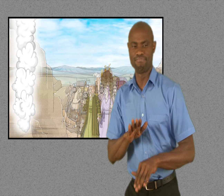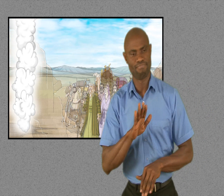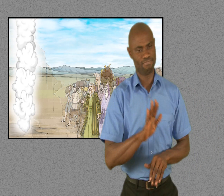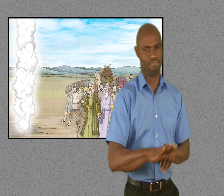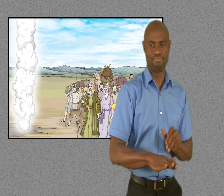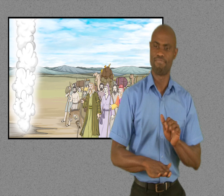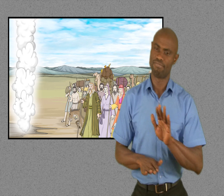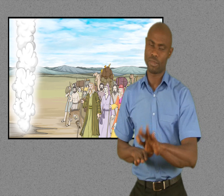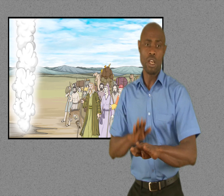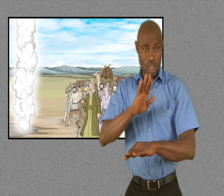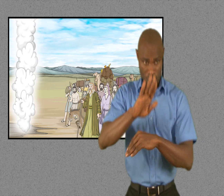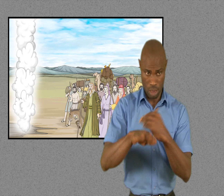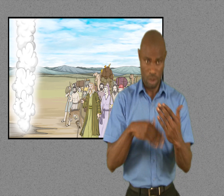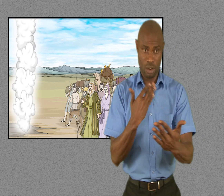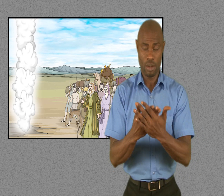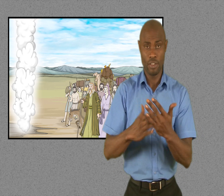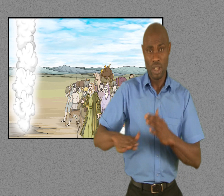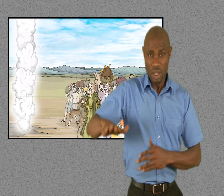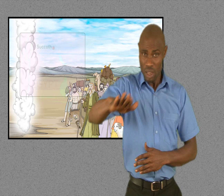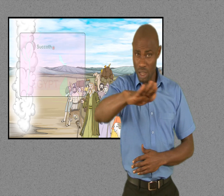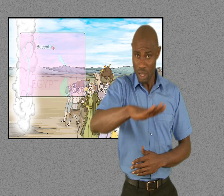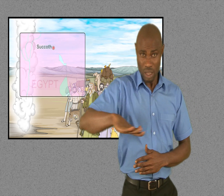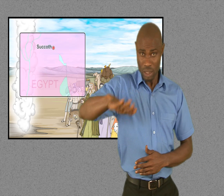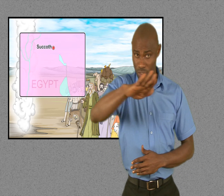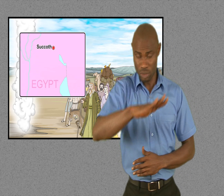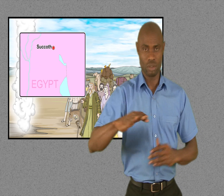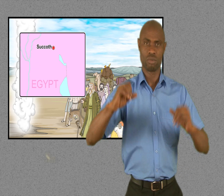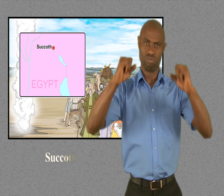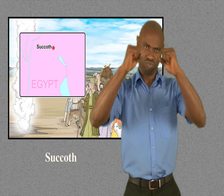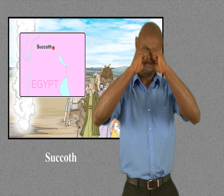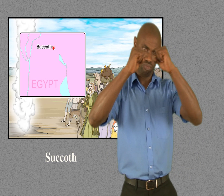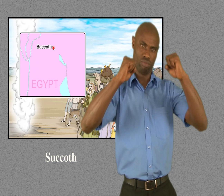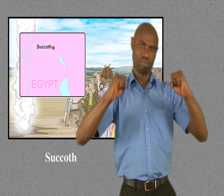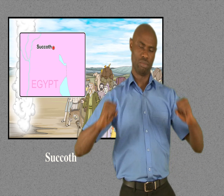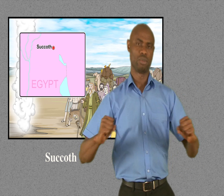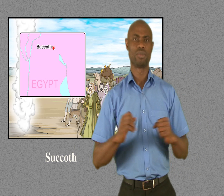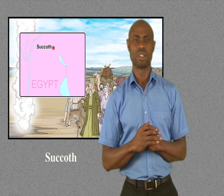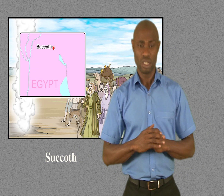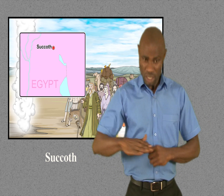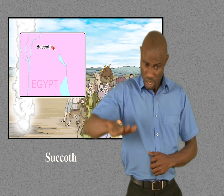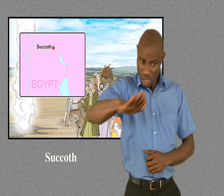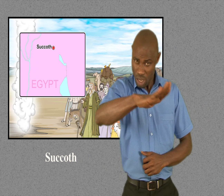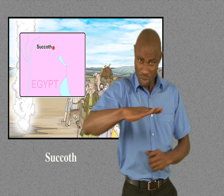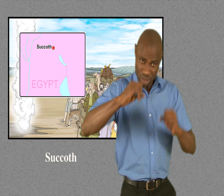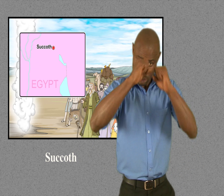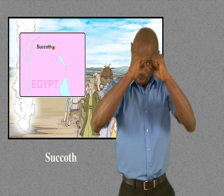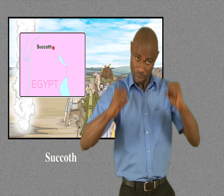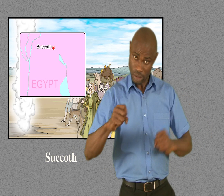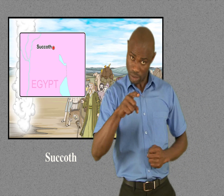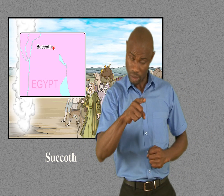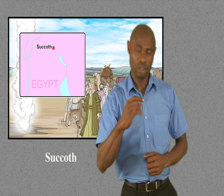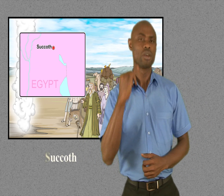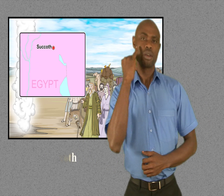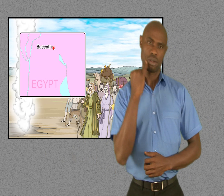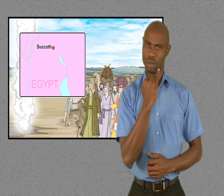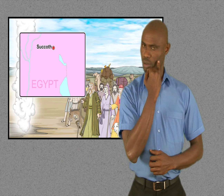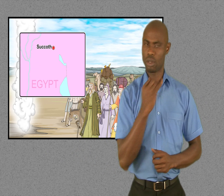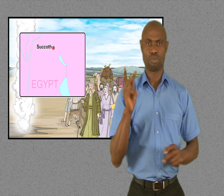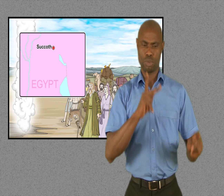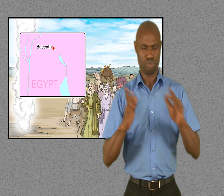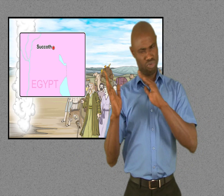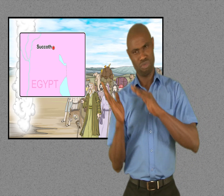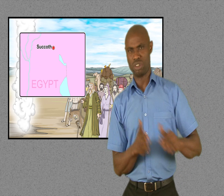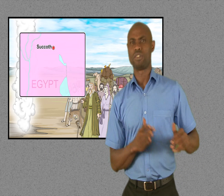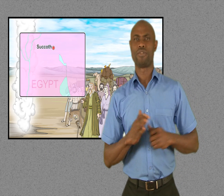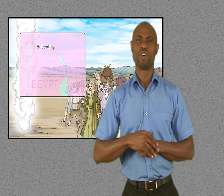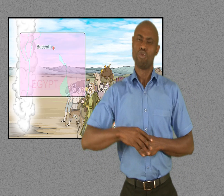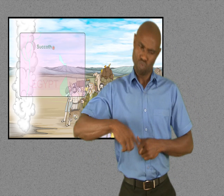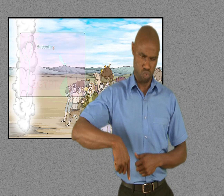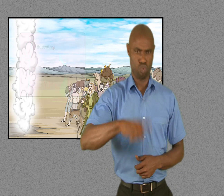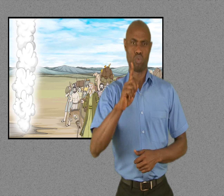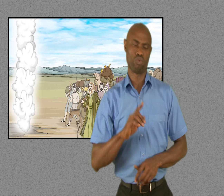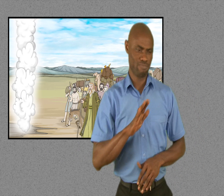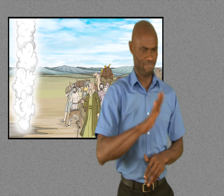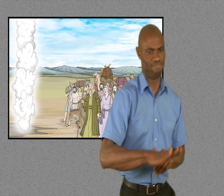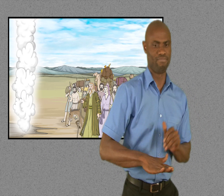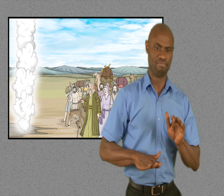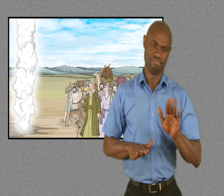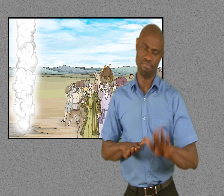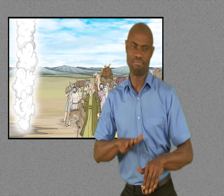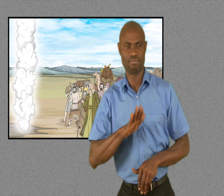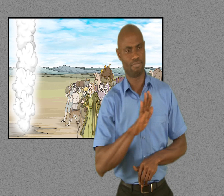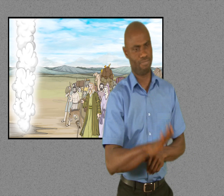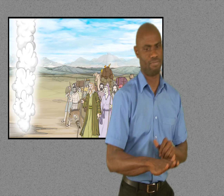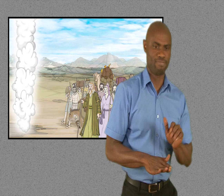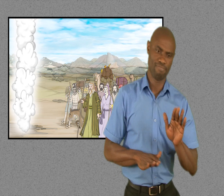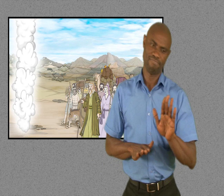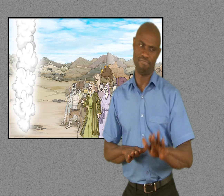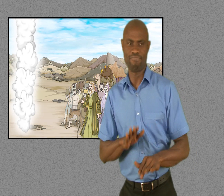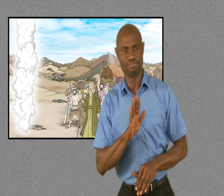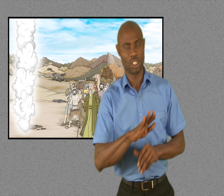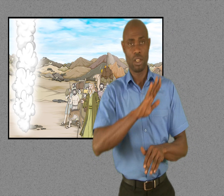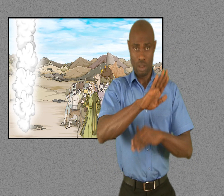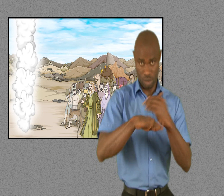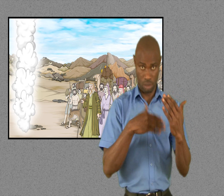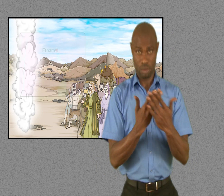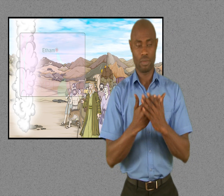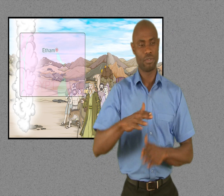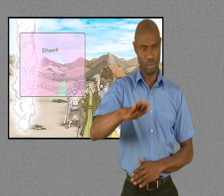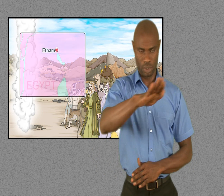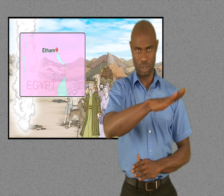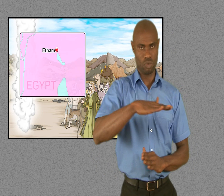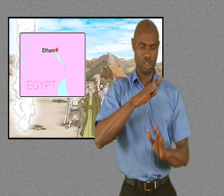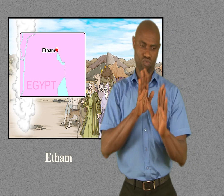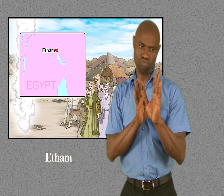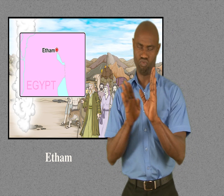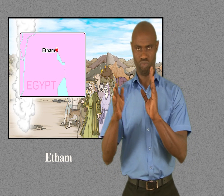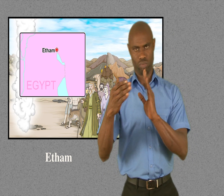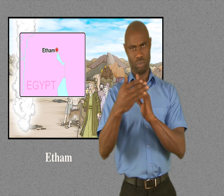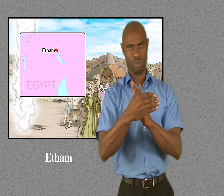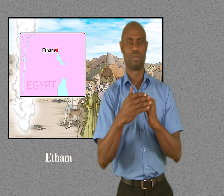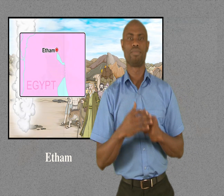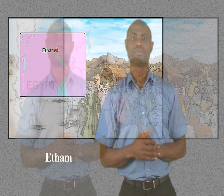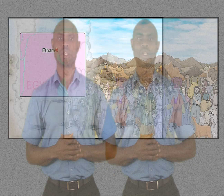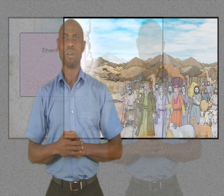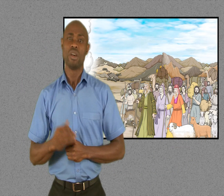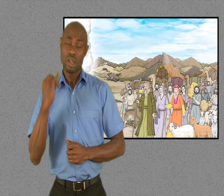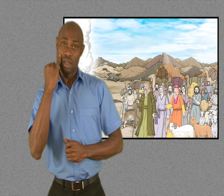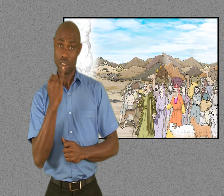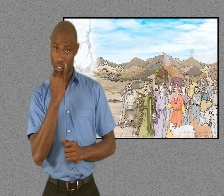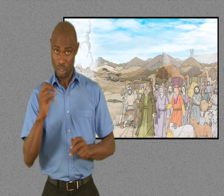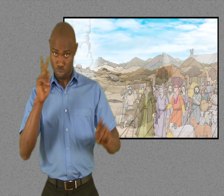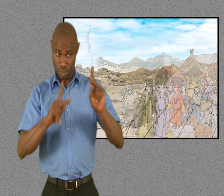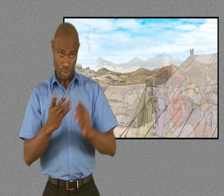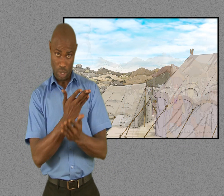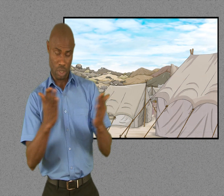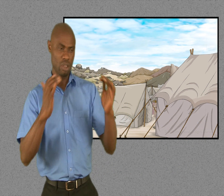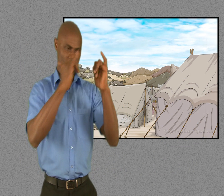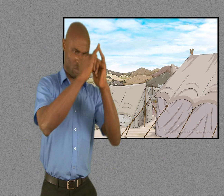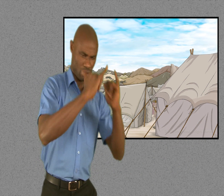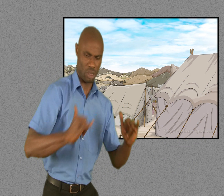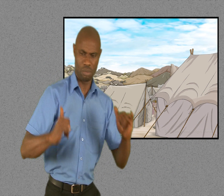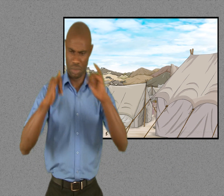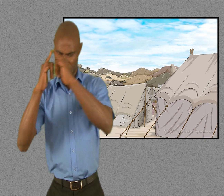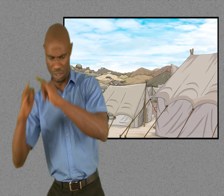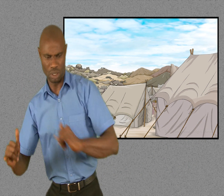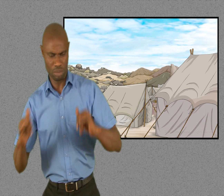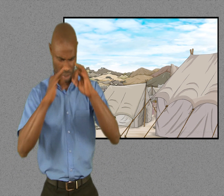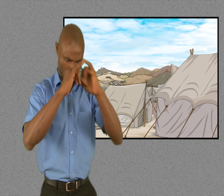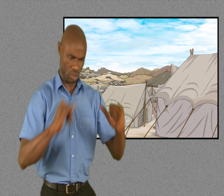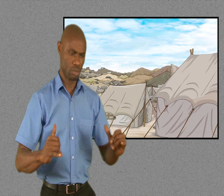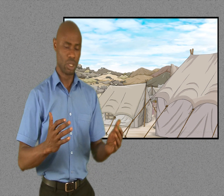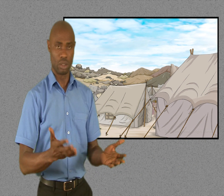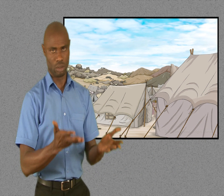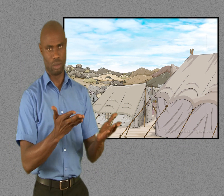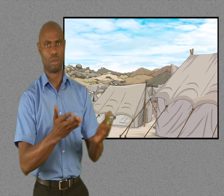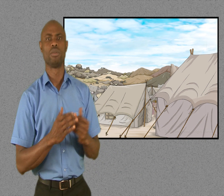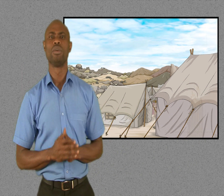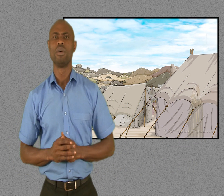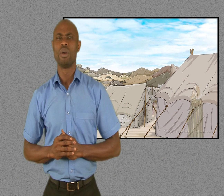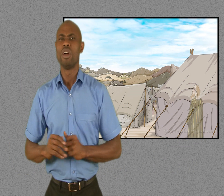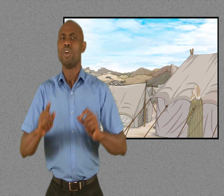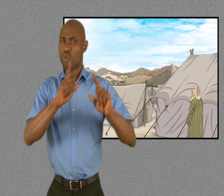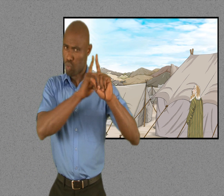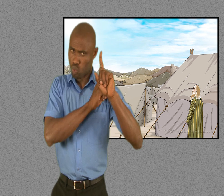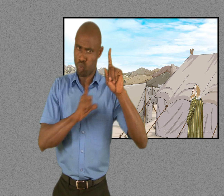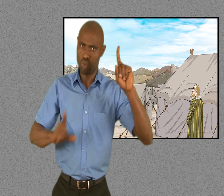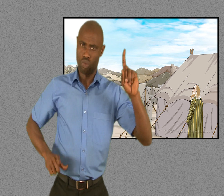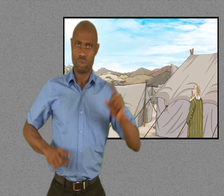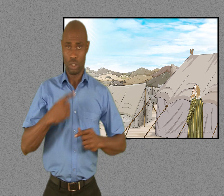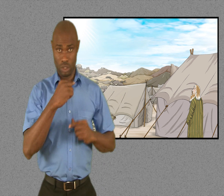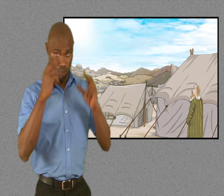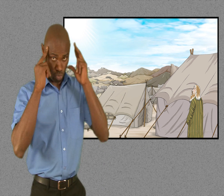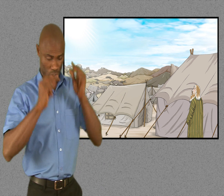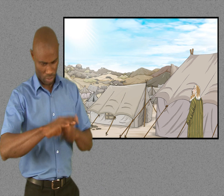They set out from Succoth and camped at Etham on the edge of the wilderness. And the LORD went before them in a pillar of cloud to guide their way by day, and in a pillar of fire to give them light by night, so that they could travel by day or night. Neither the pillar of cloud by day nor the pillar of fire by night left its place before the people.